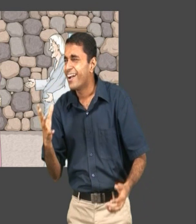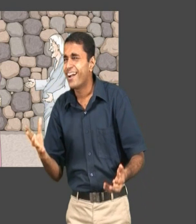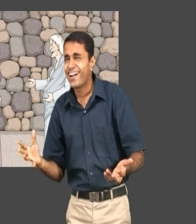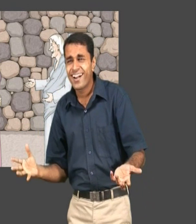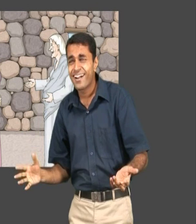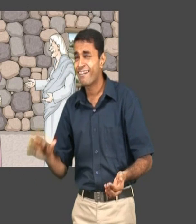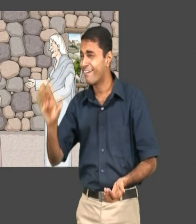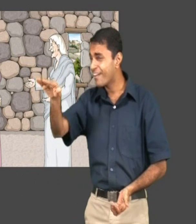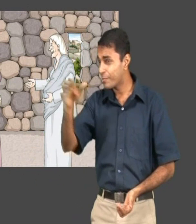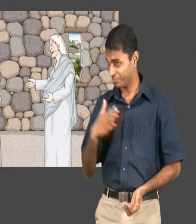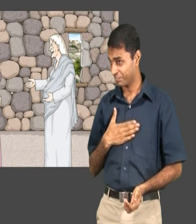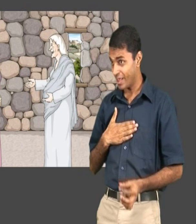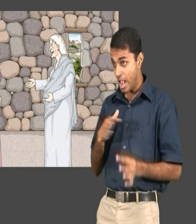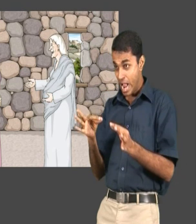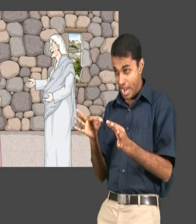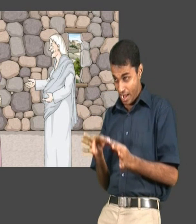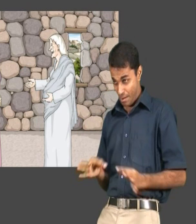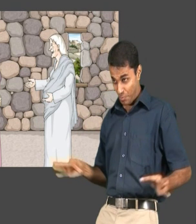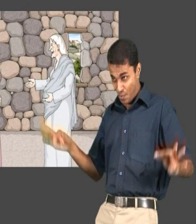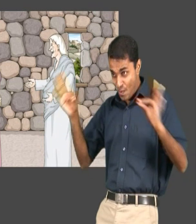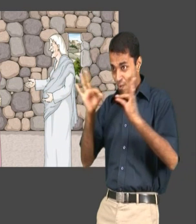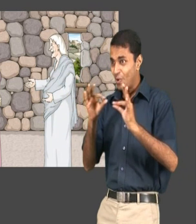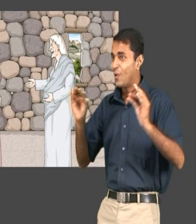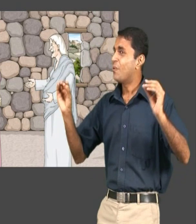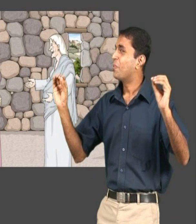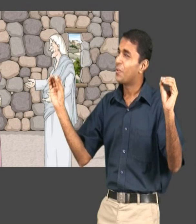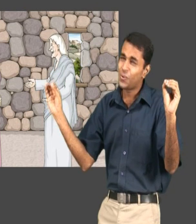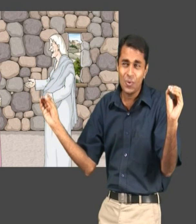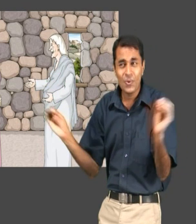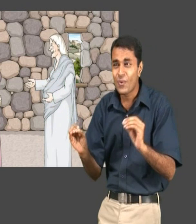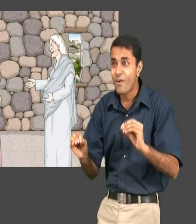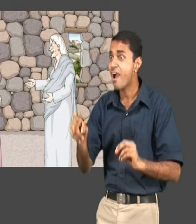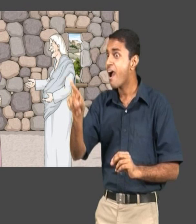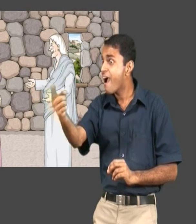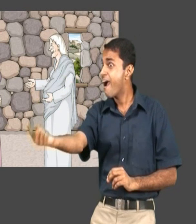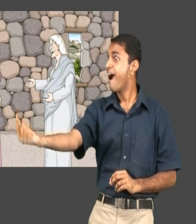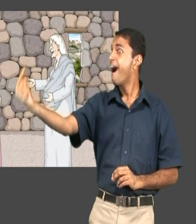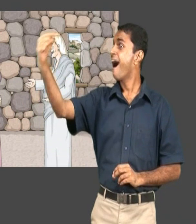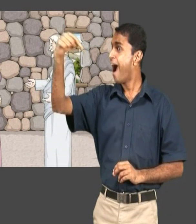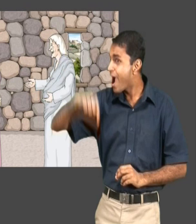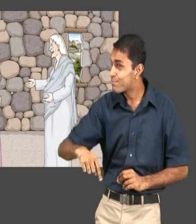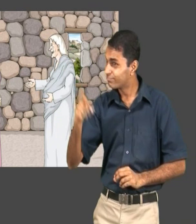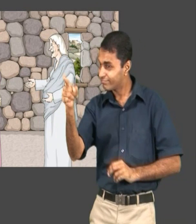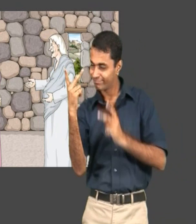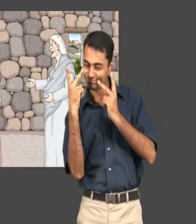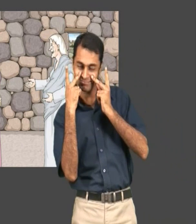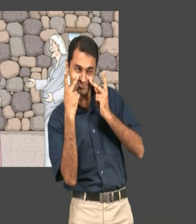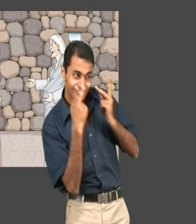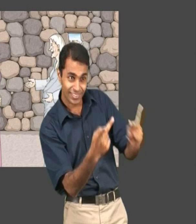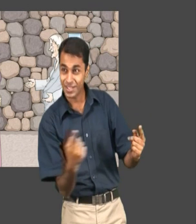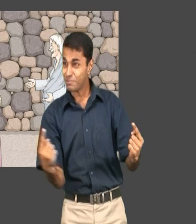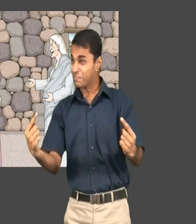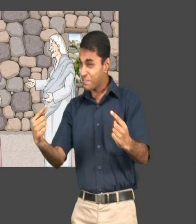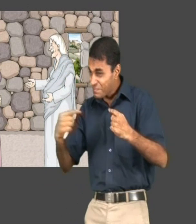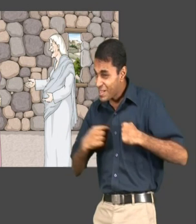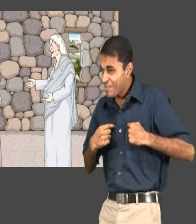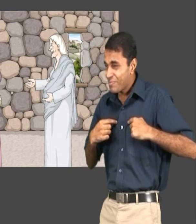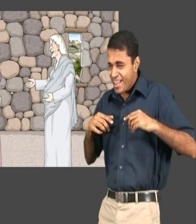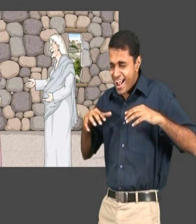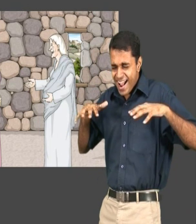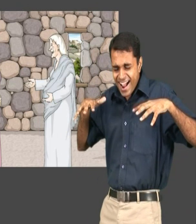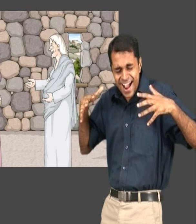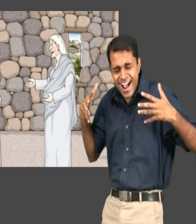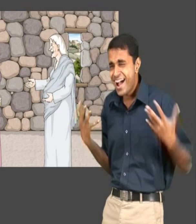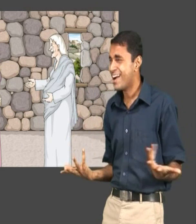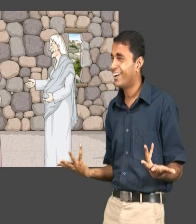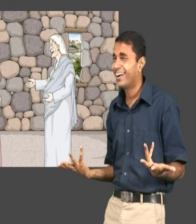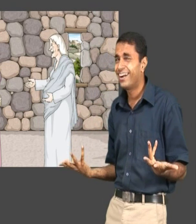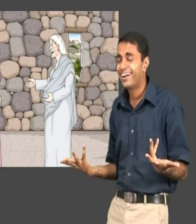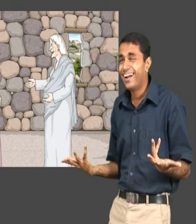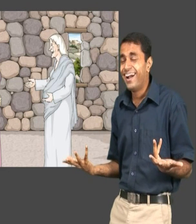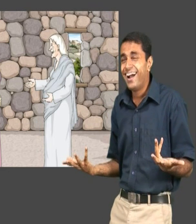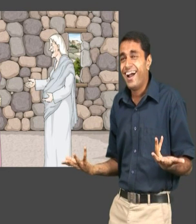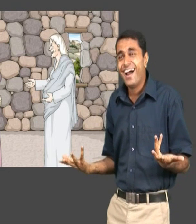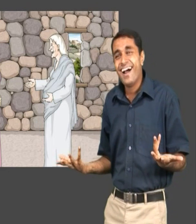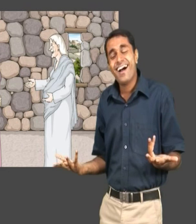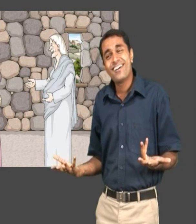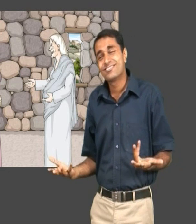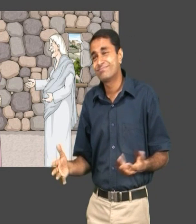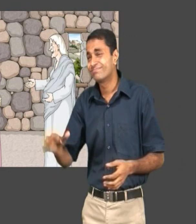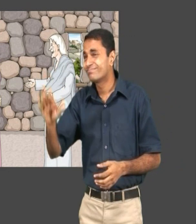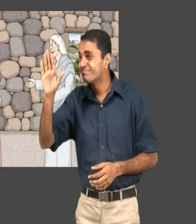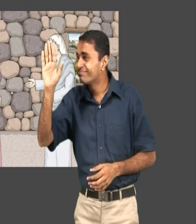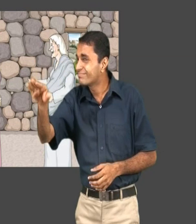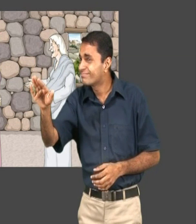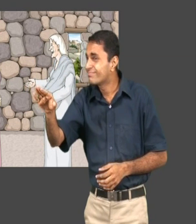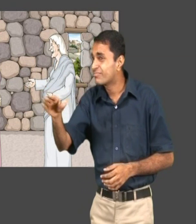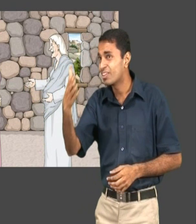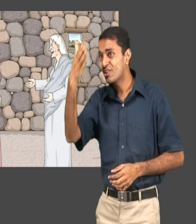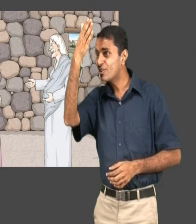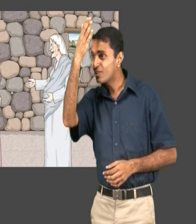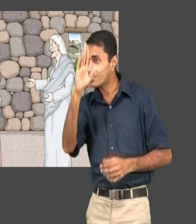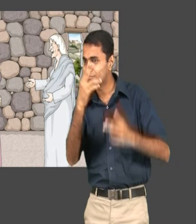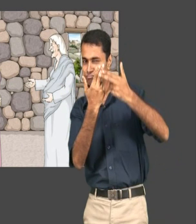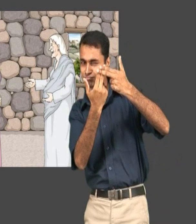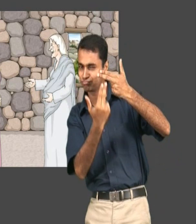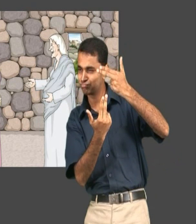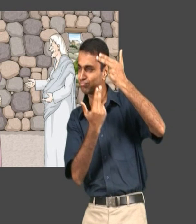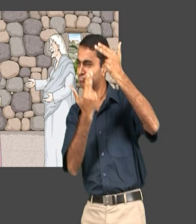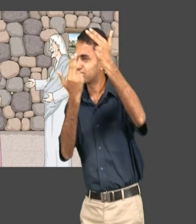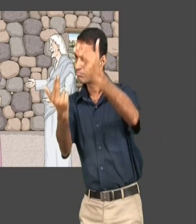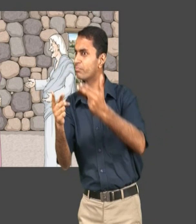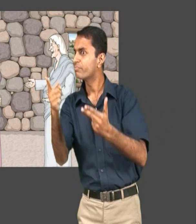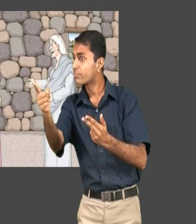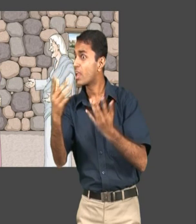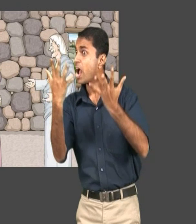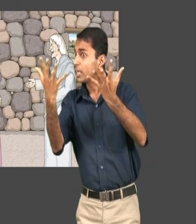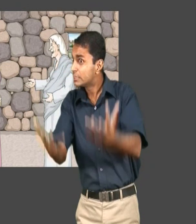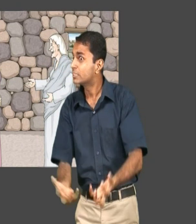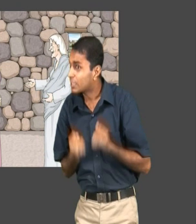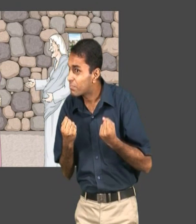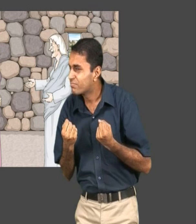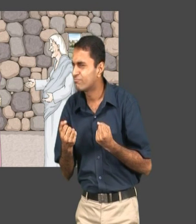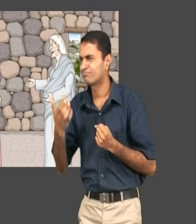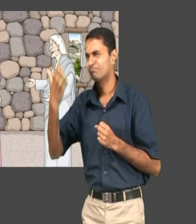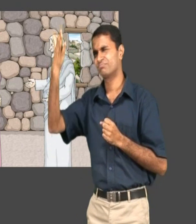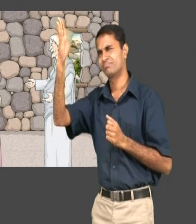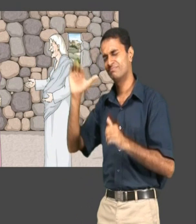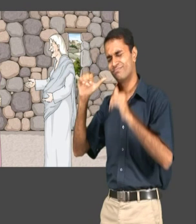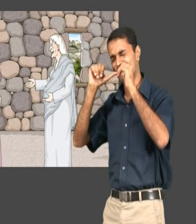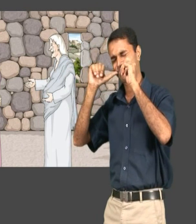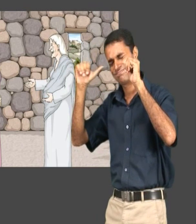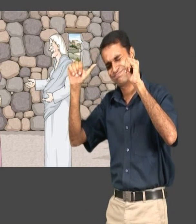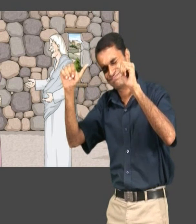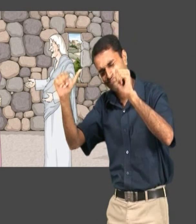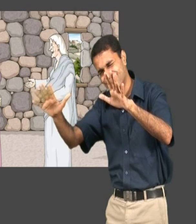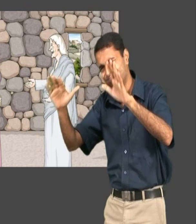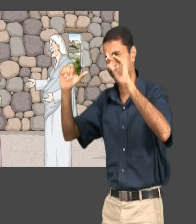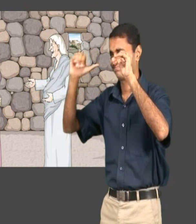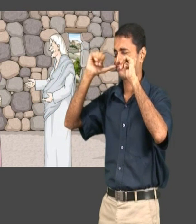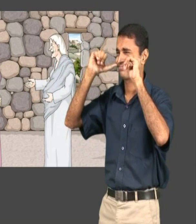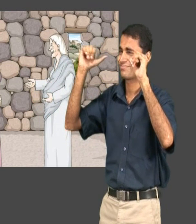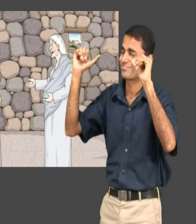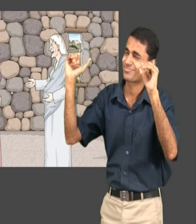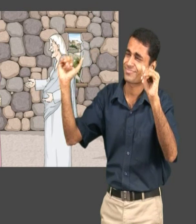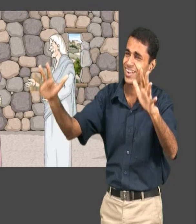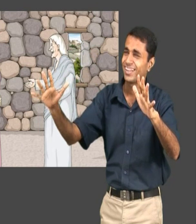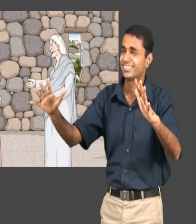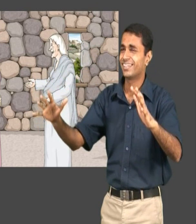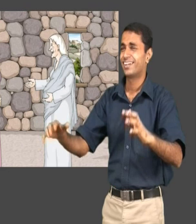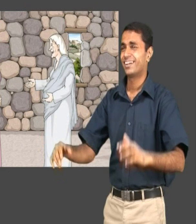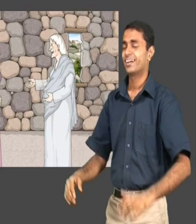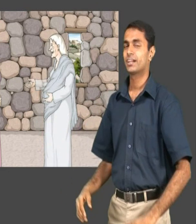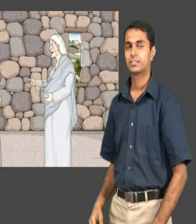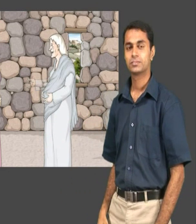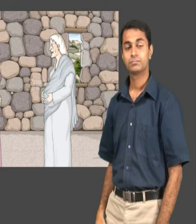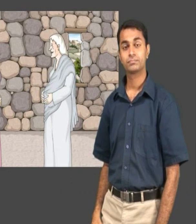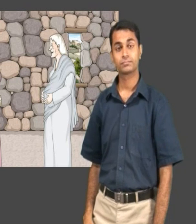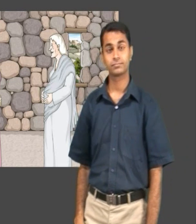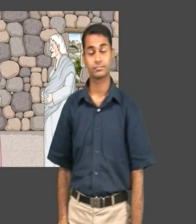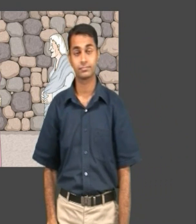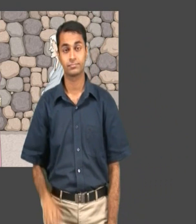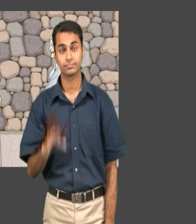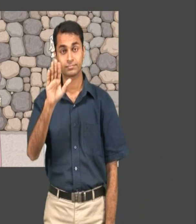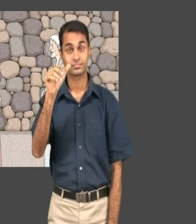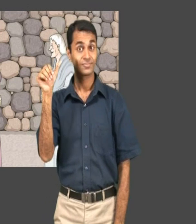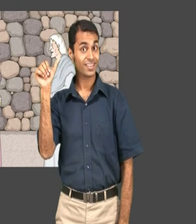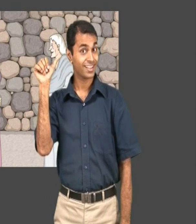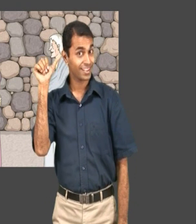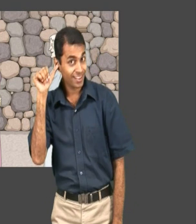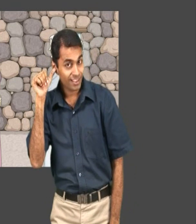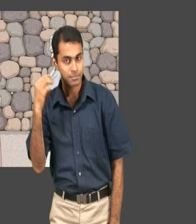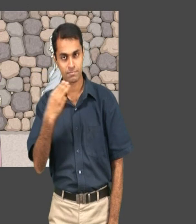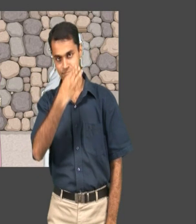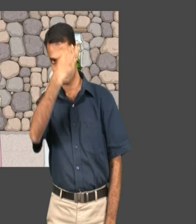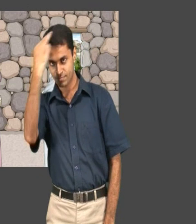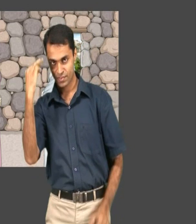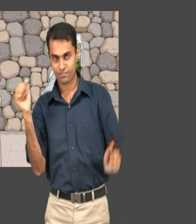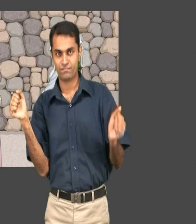He has scattered those who are proud in the thoughts of their hearts. He has brought down rulers from their thrones, but has exalted the humble. He has filled the hungry with good things, but has sent the rich away empty. He has helped His servant Israel, remembering to be merciful, as He promised to our fathers, to Abraham and his descendants forever.”